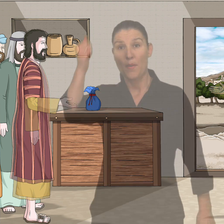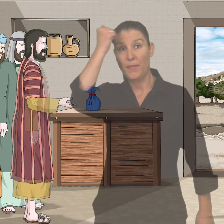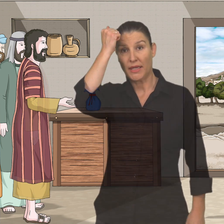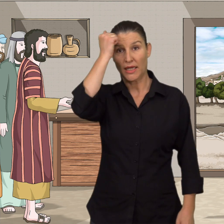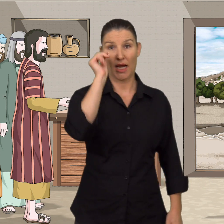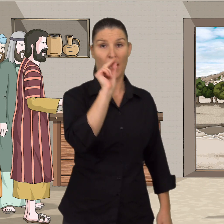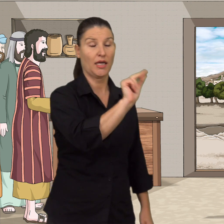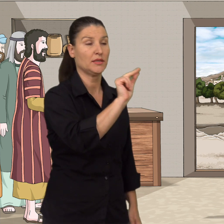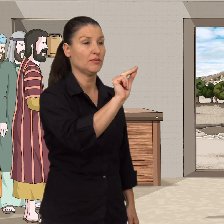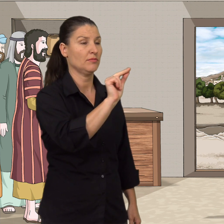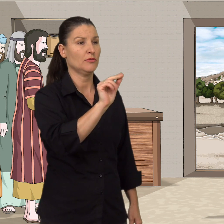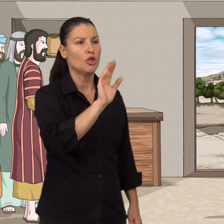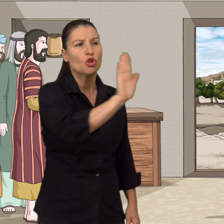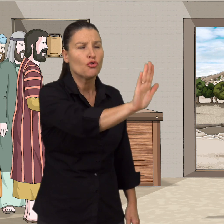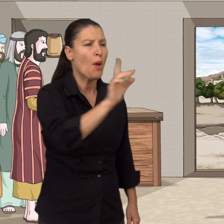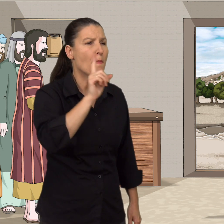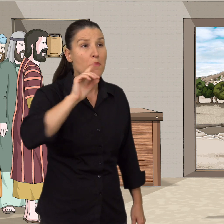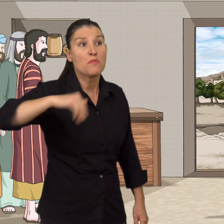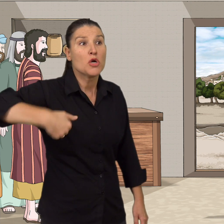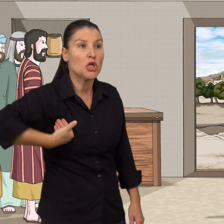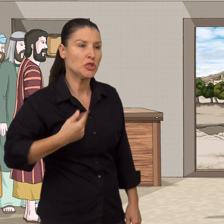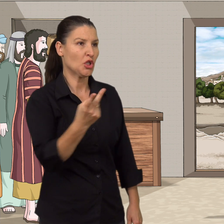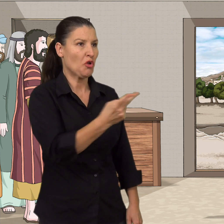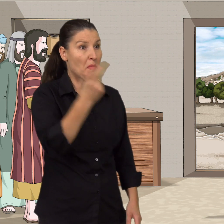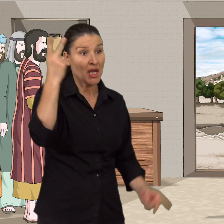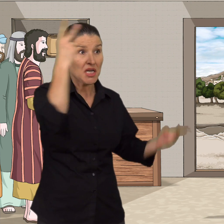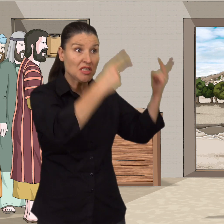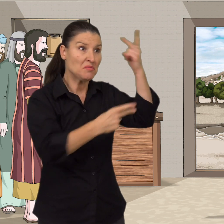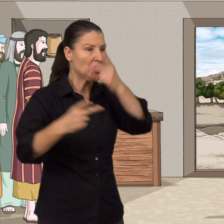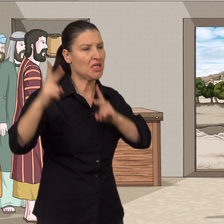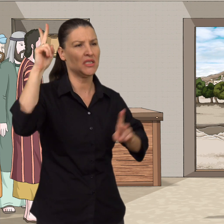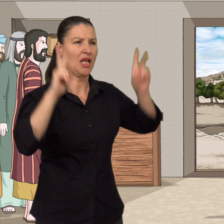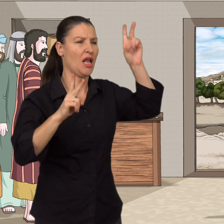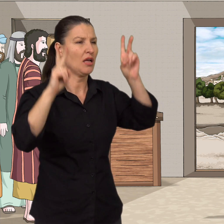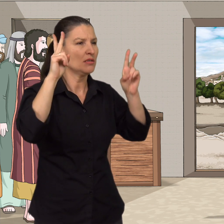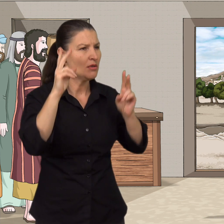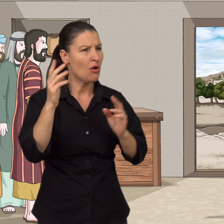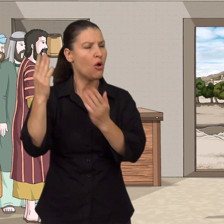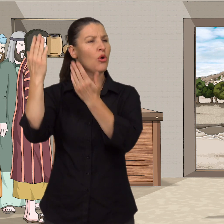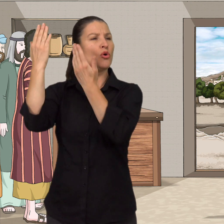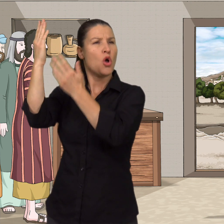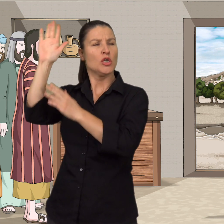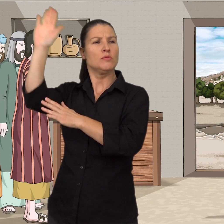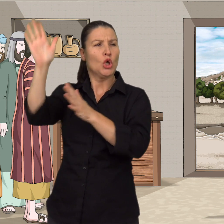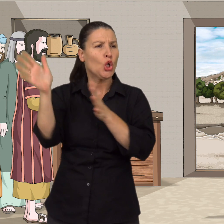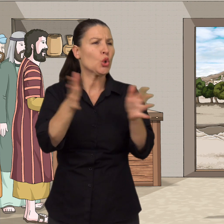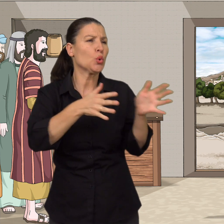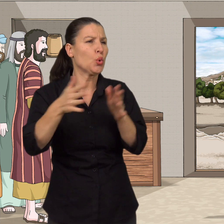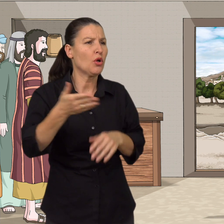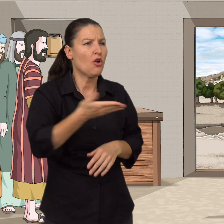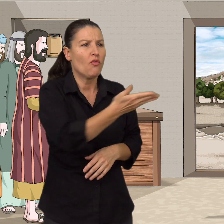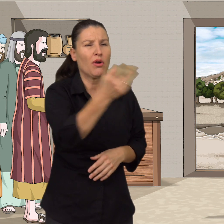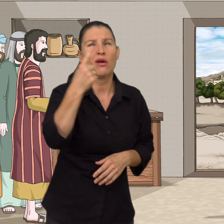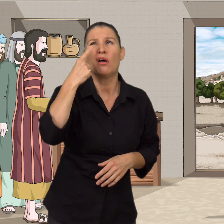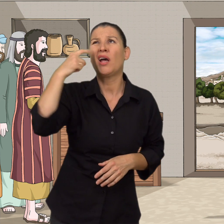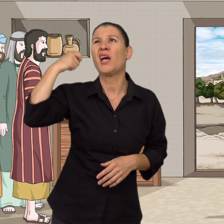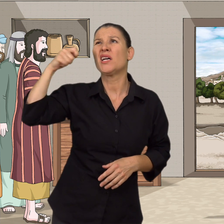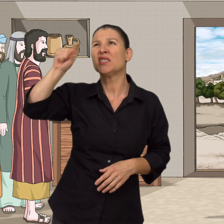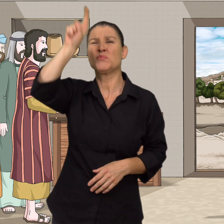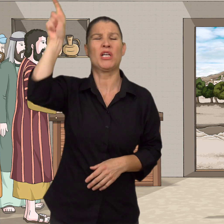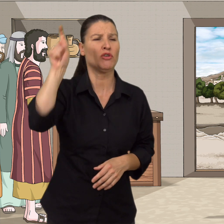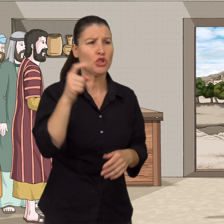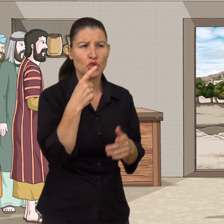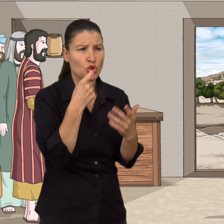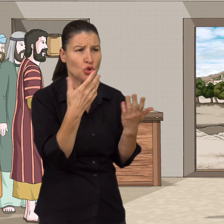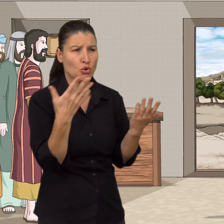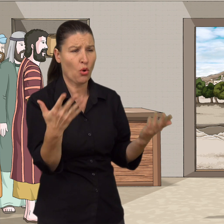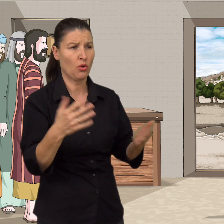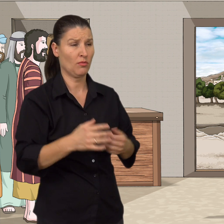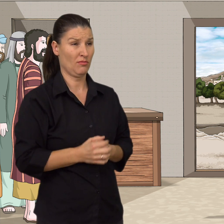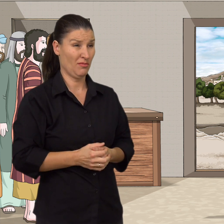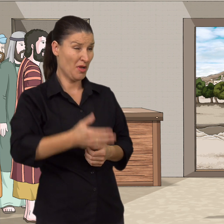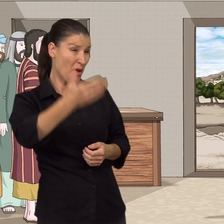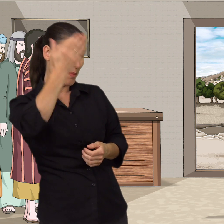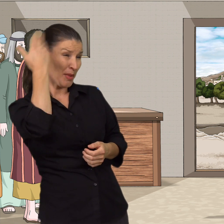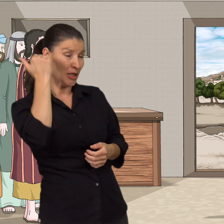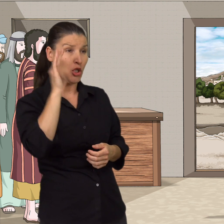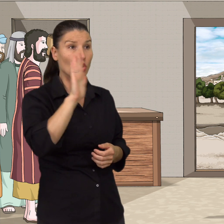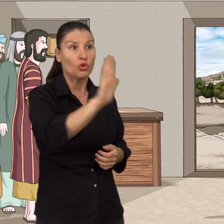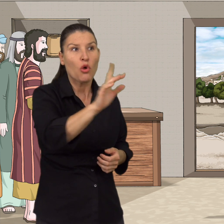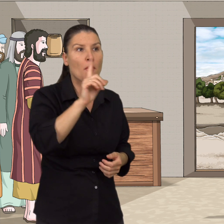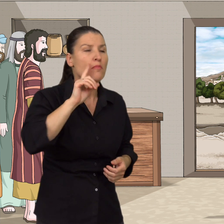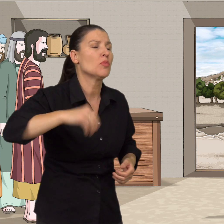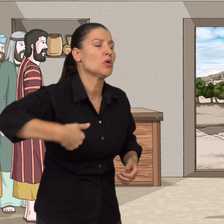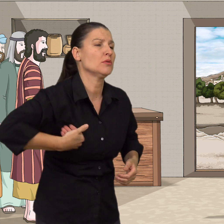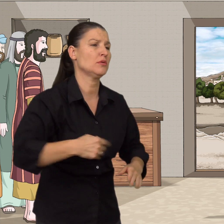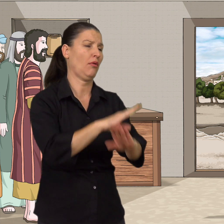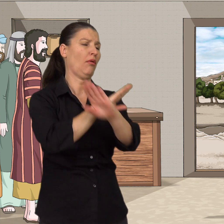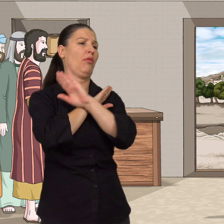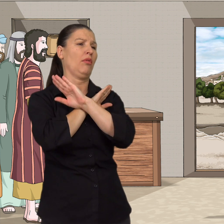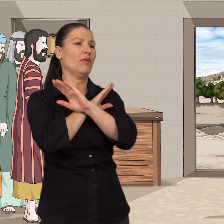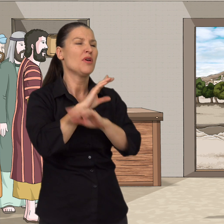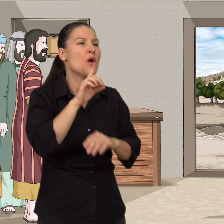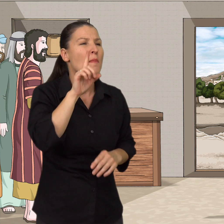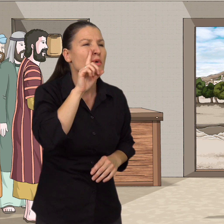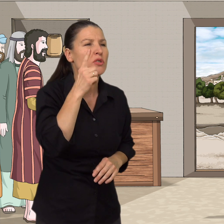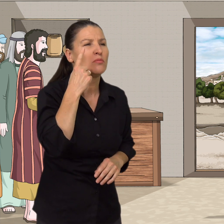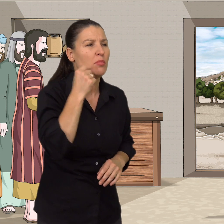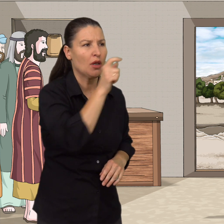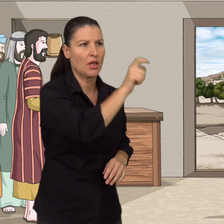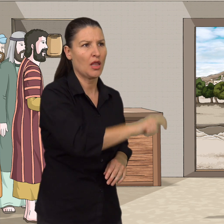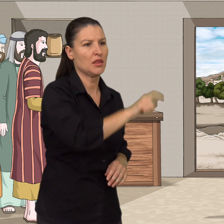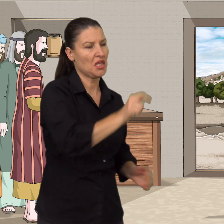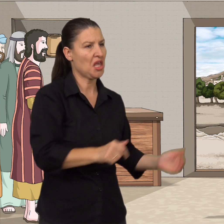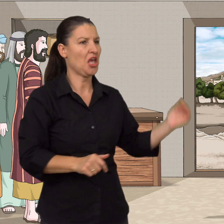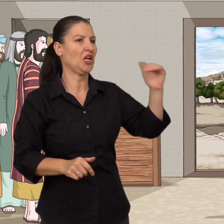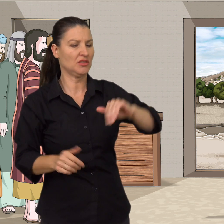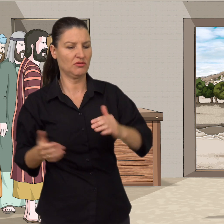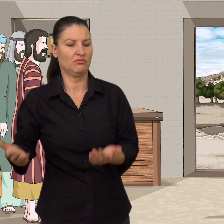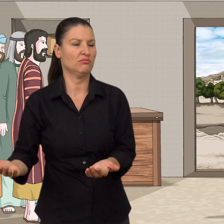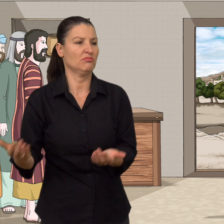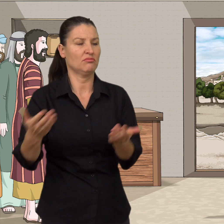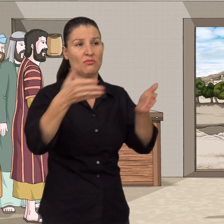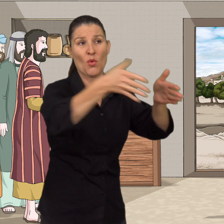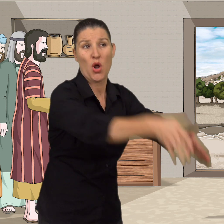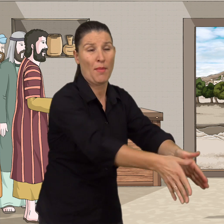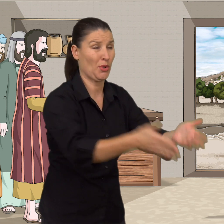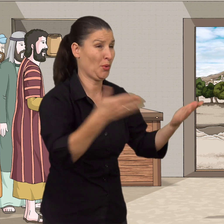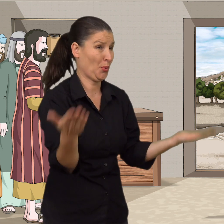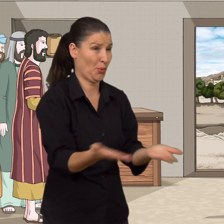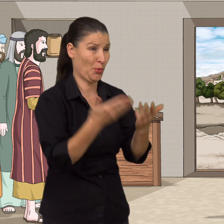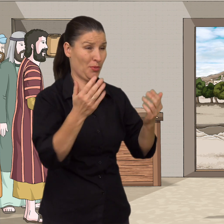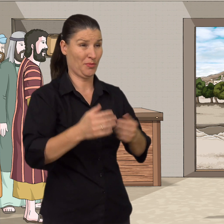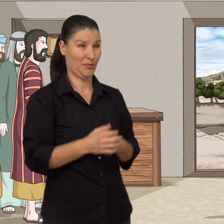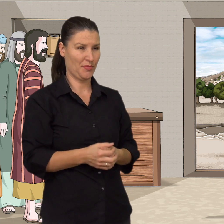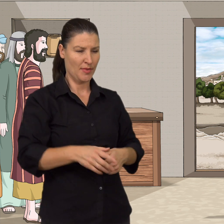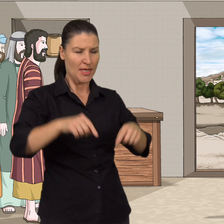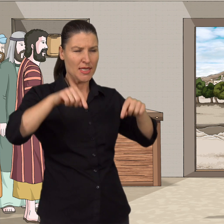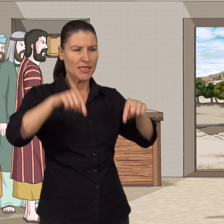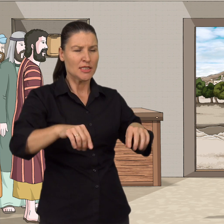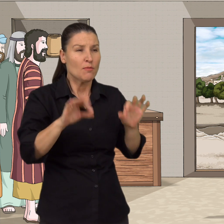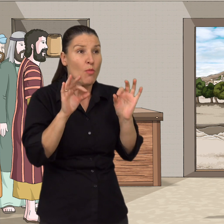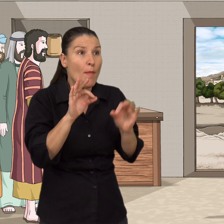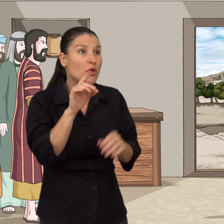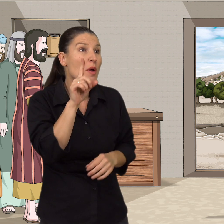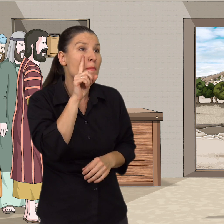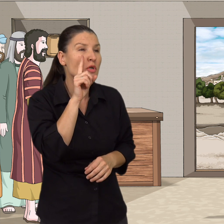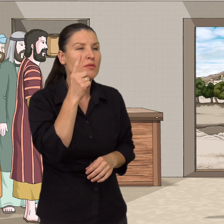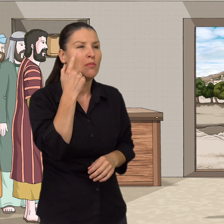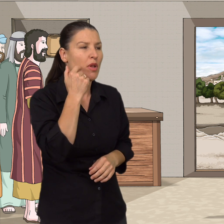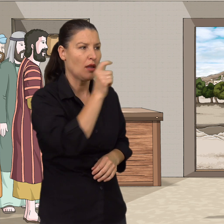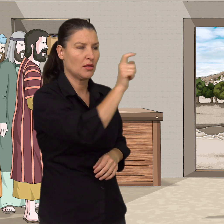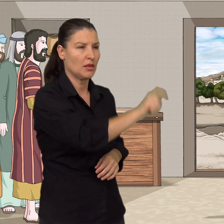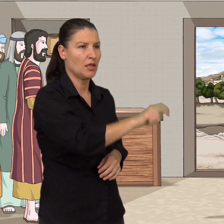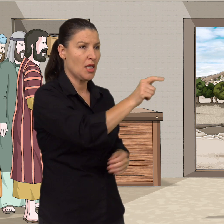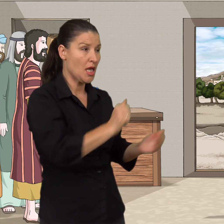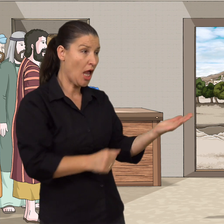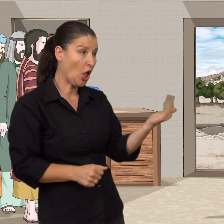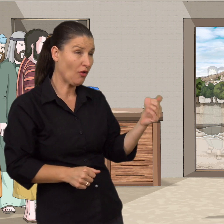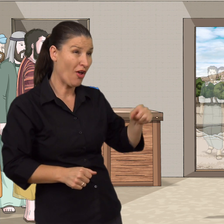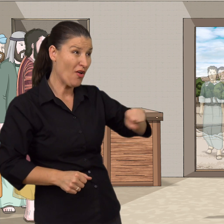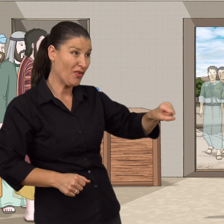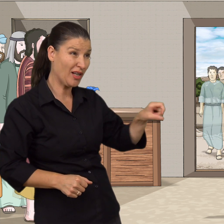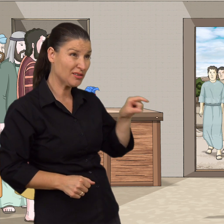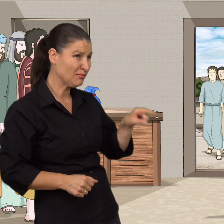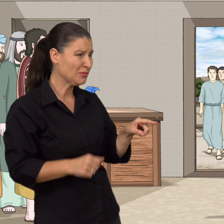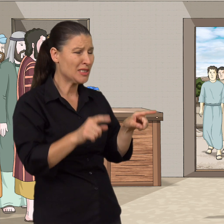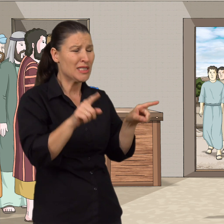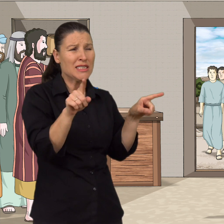“Yes,” she answered, “that is the price.” “How could you agree to test the Spirit of the Lord?”